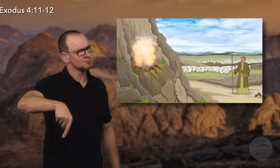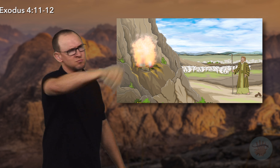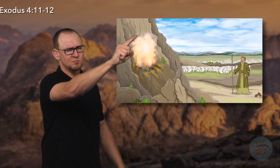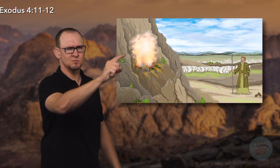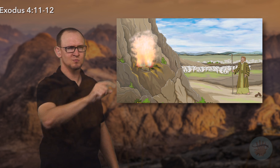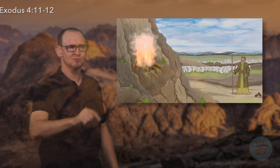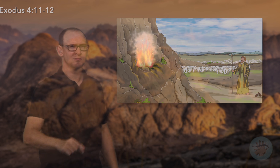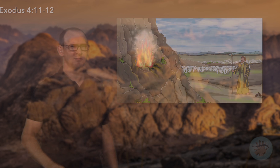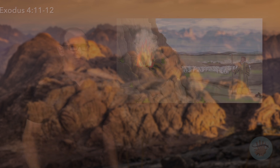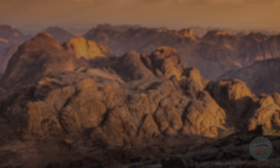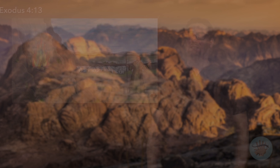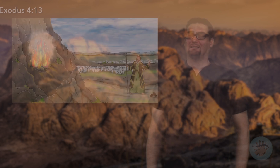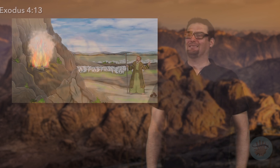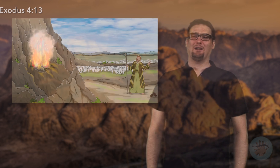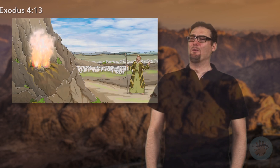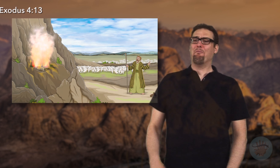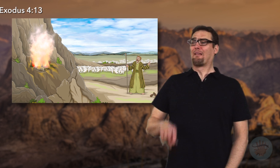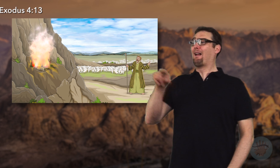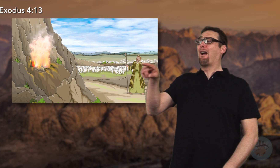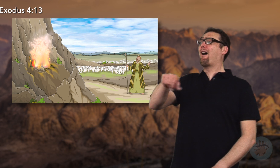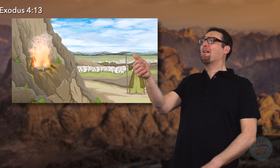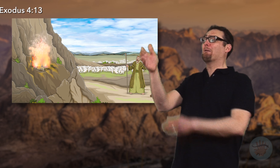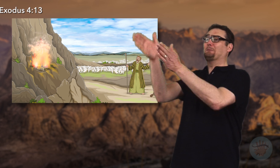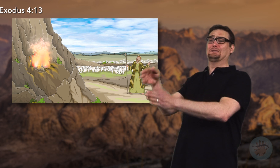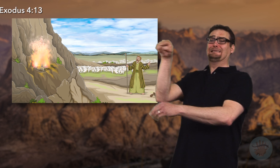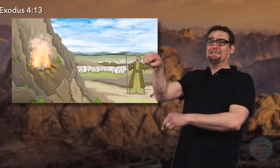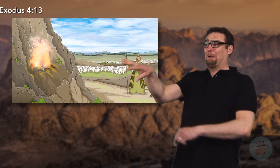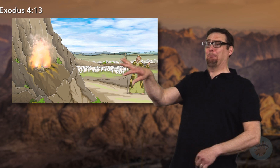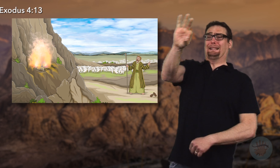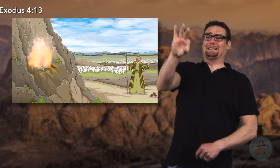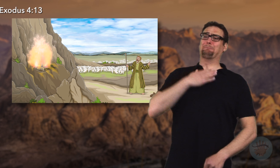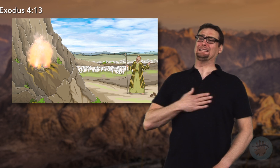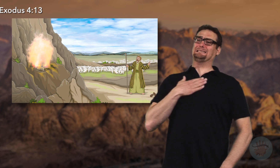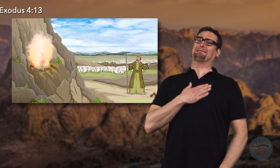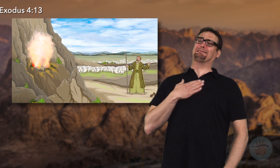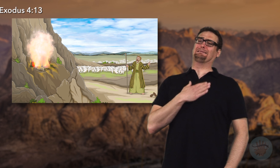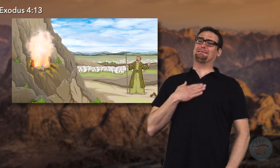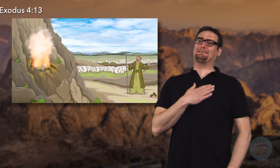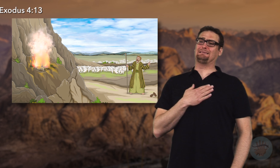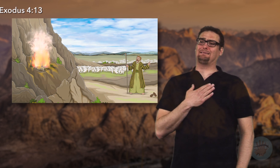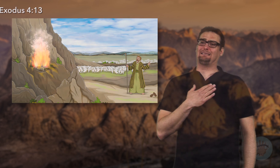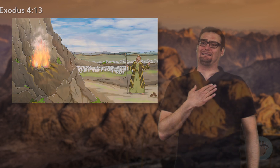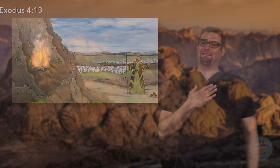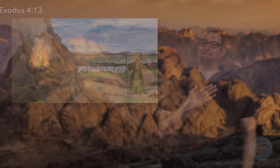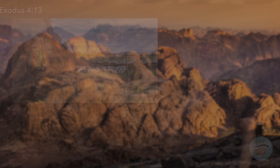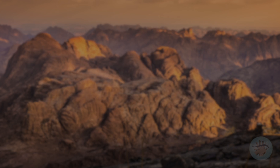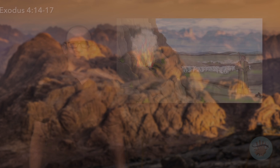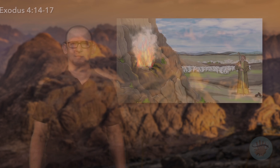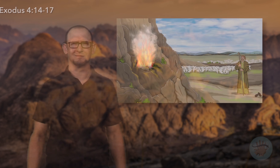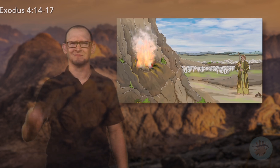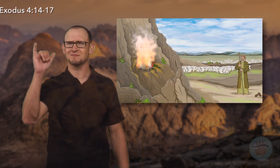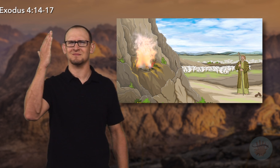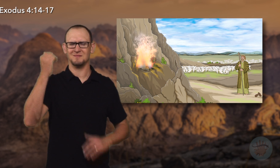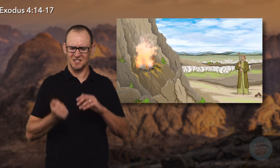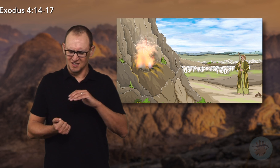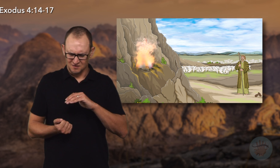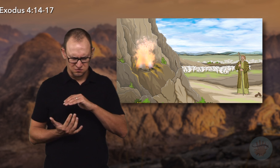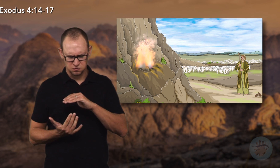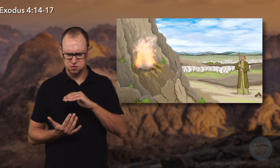But Moses replied, “Please, Lord, send someone else.”